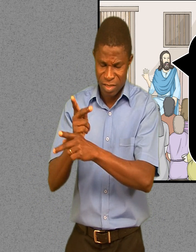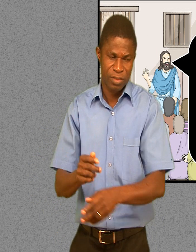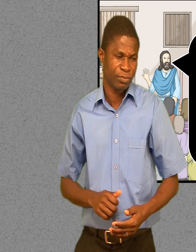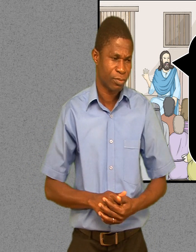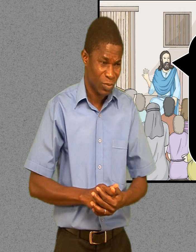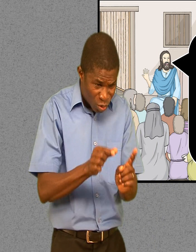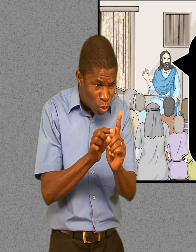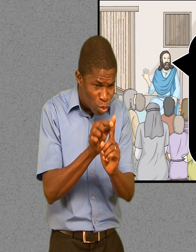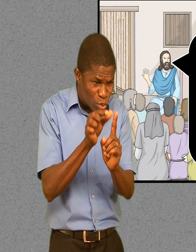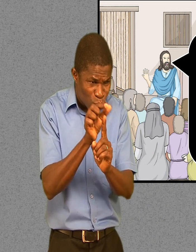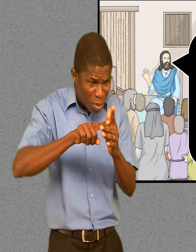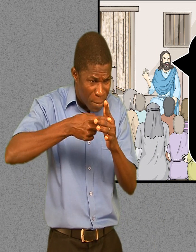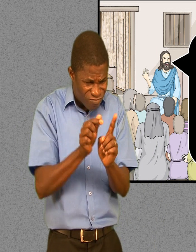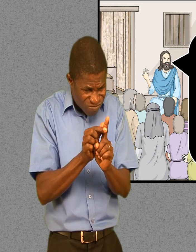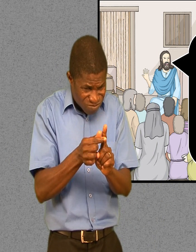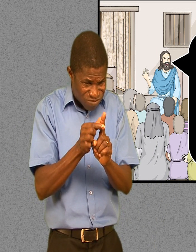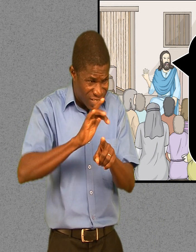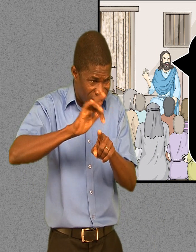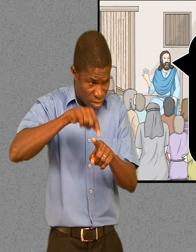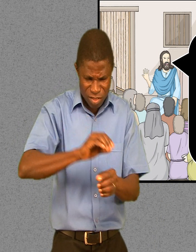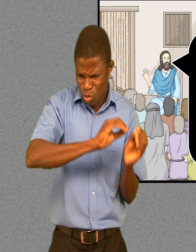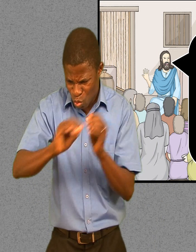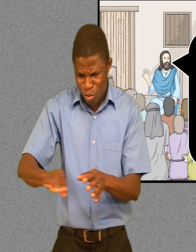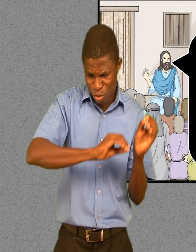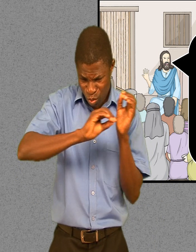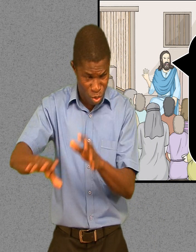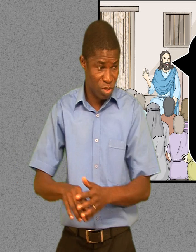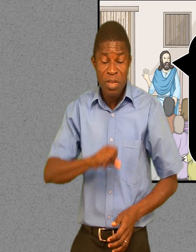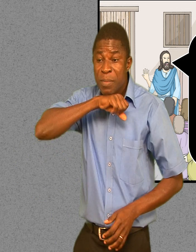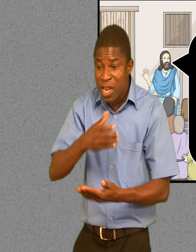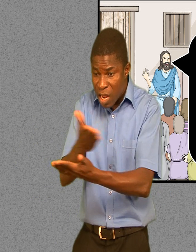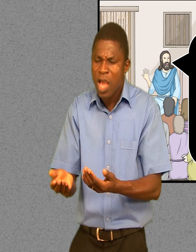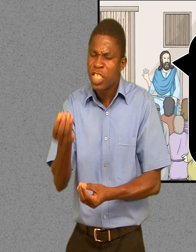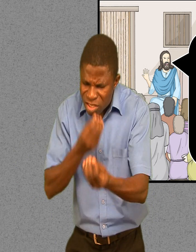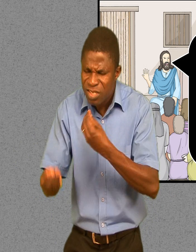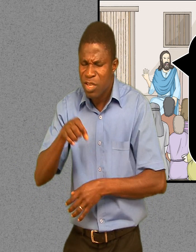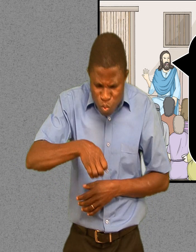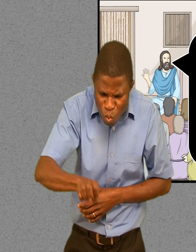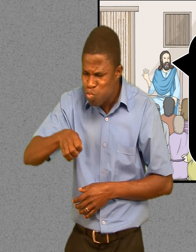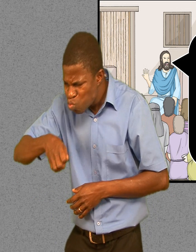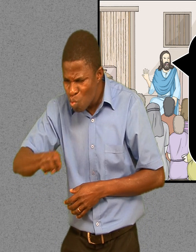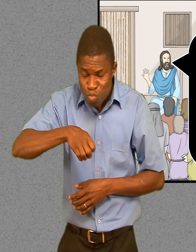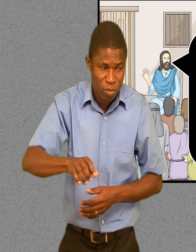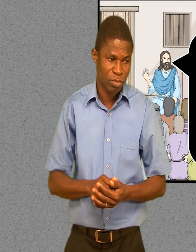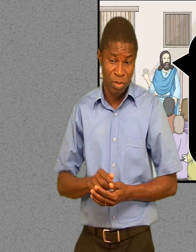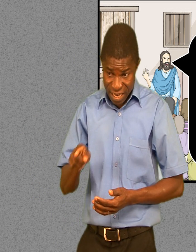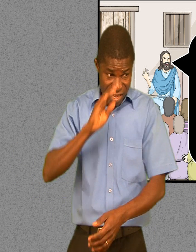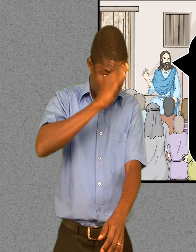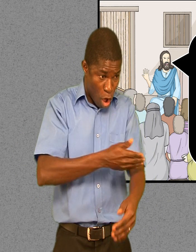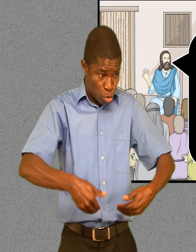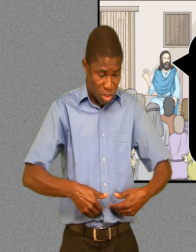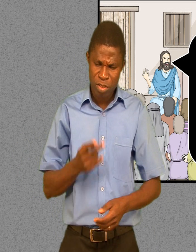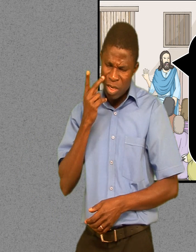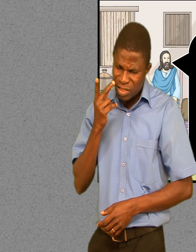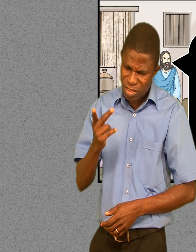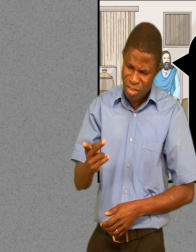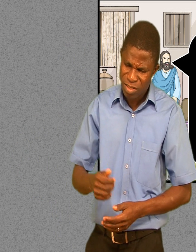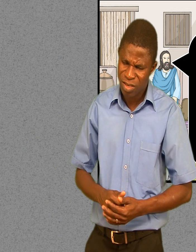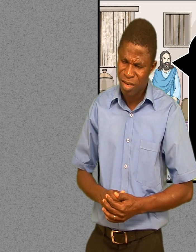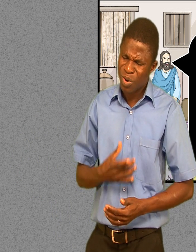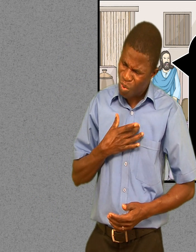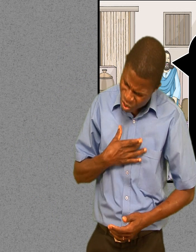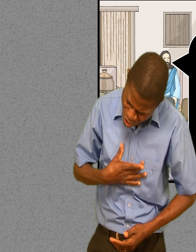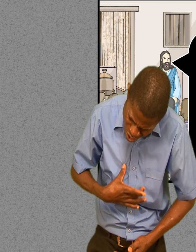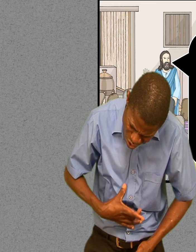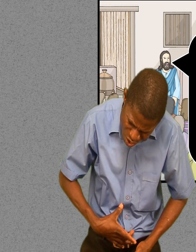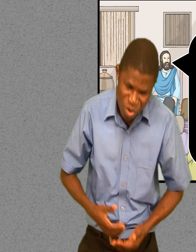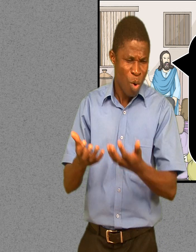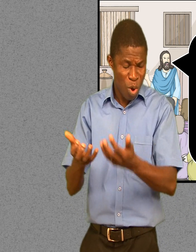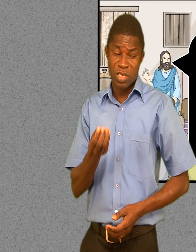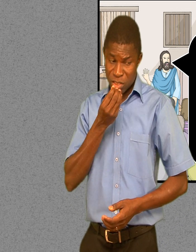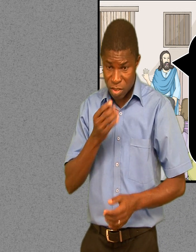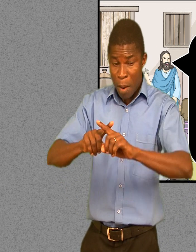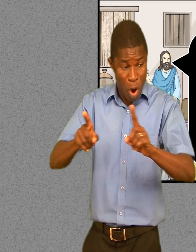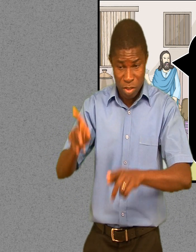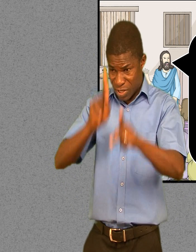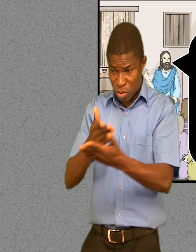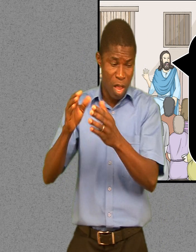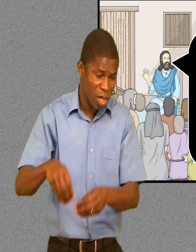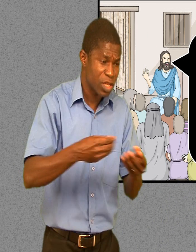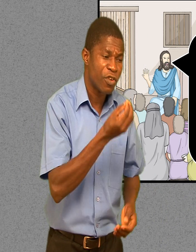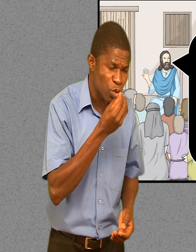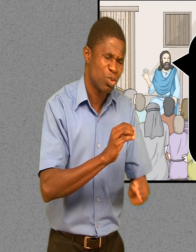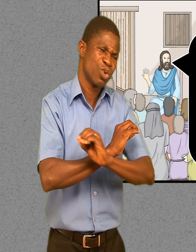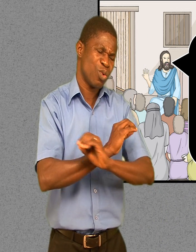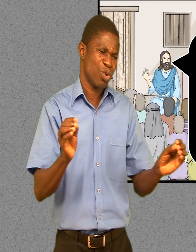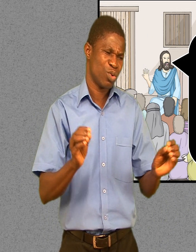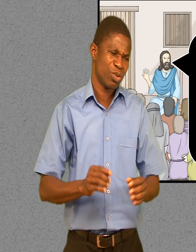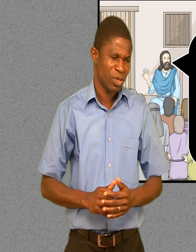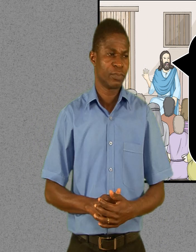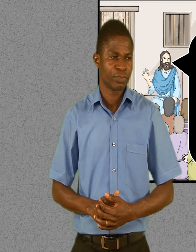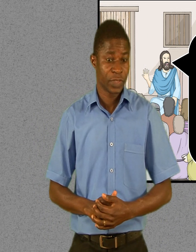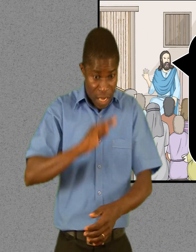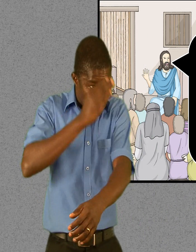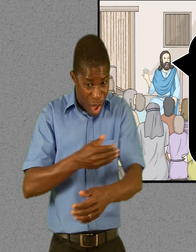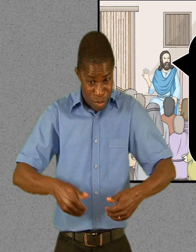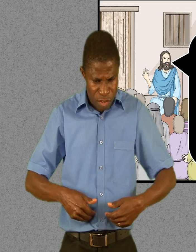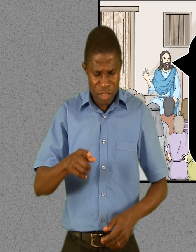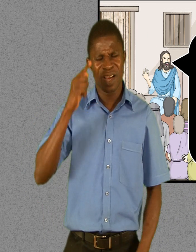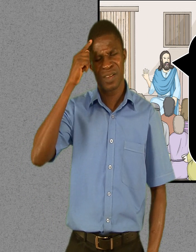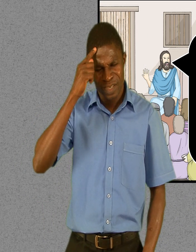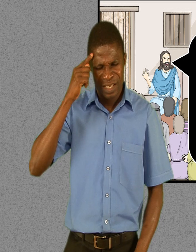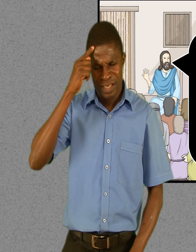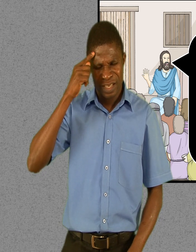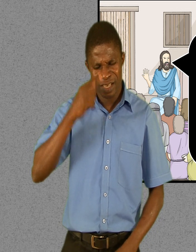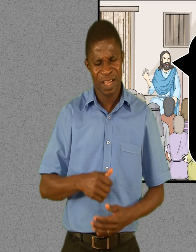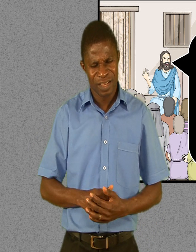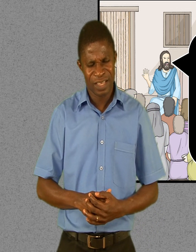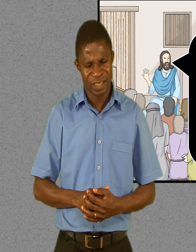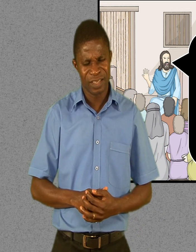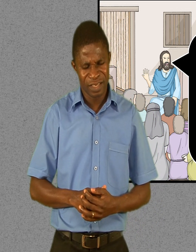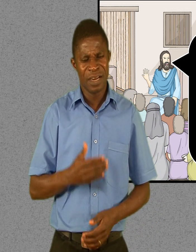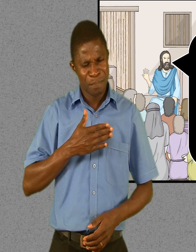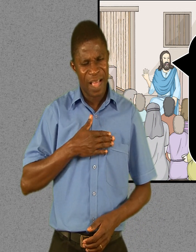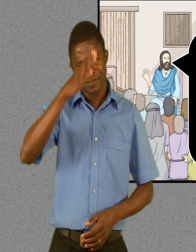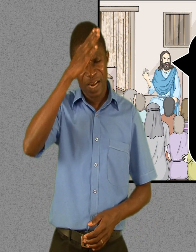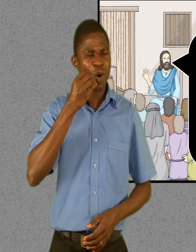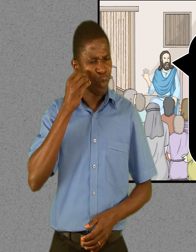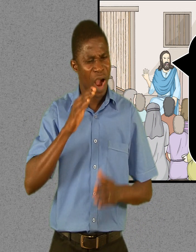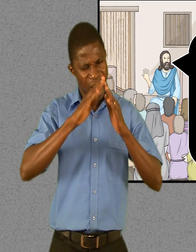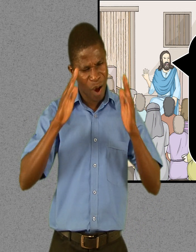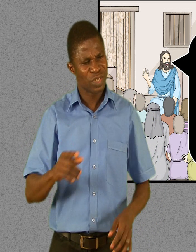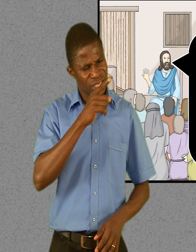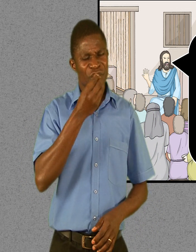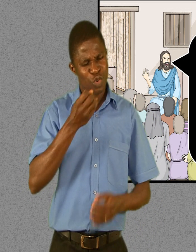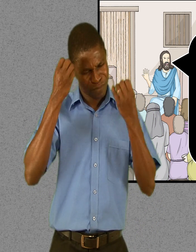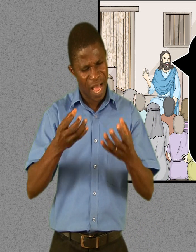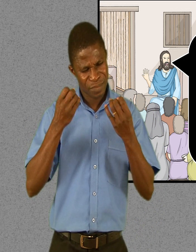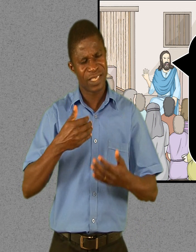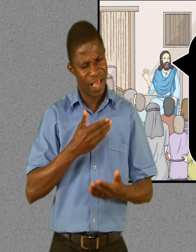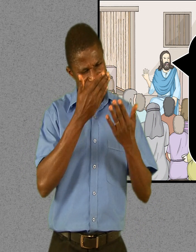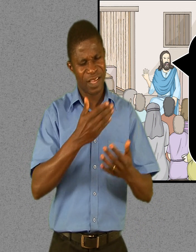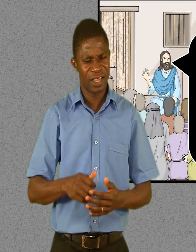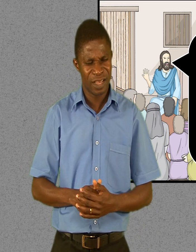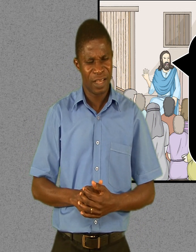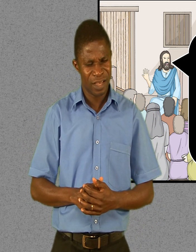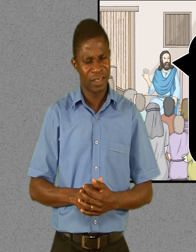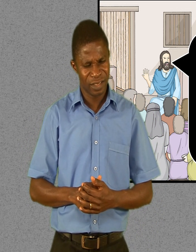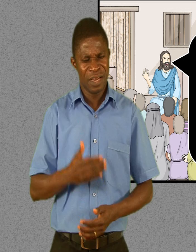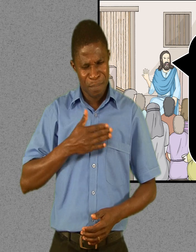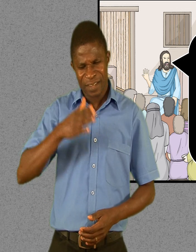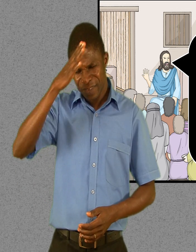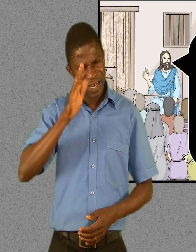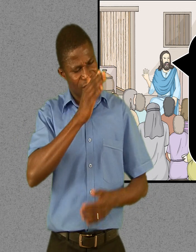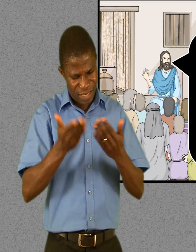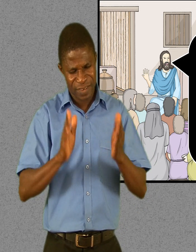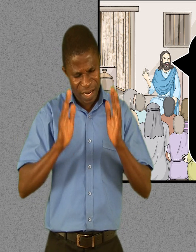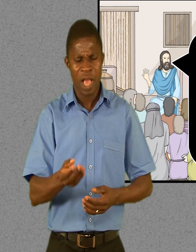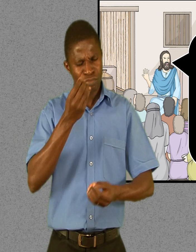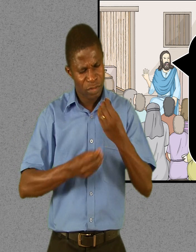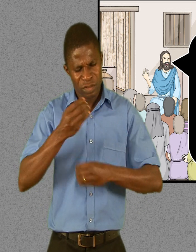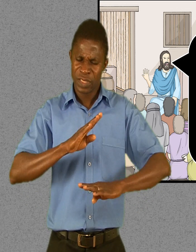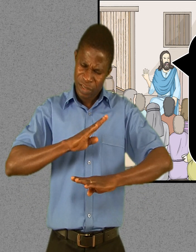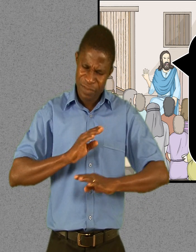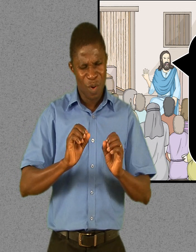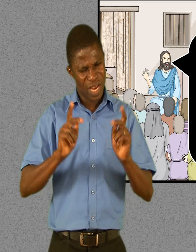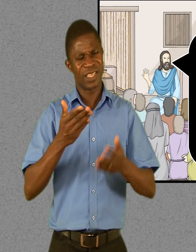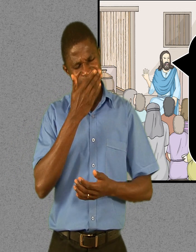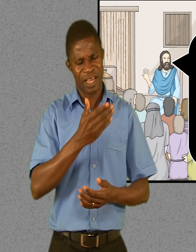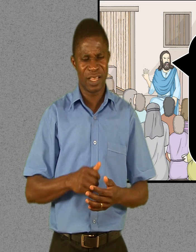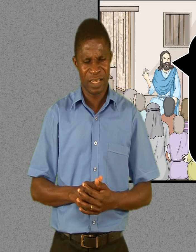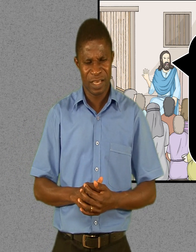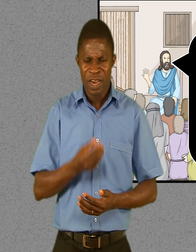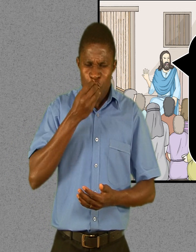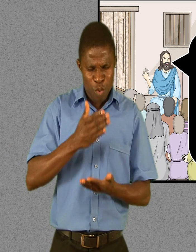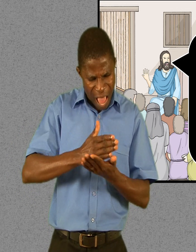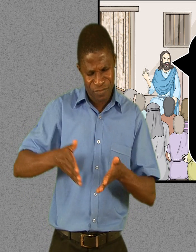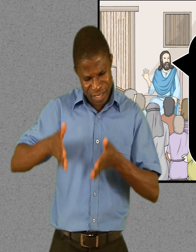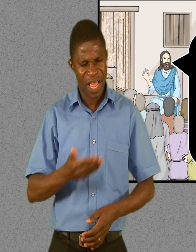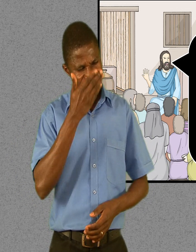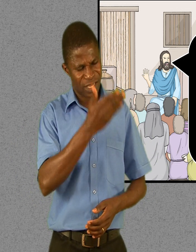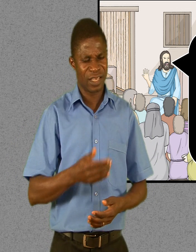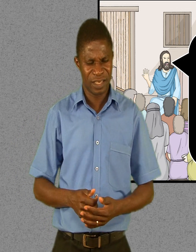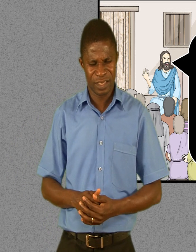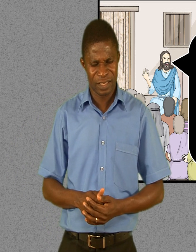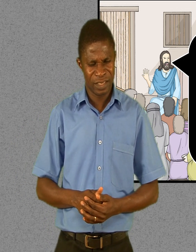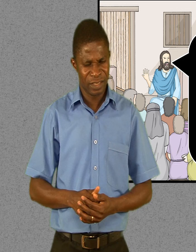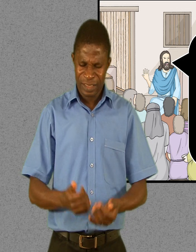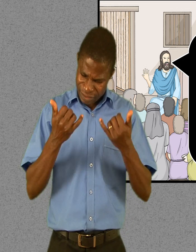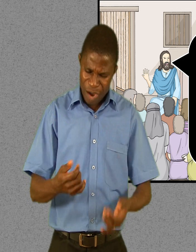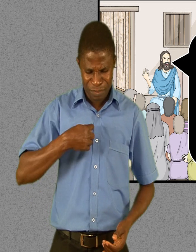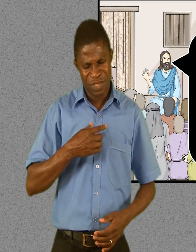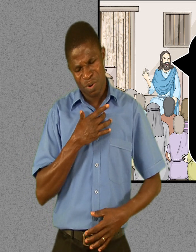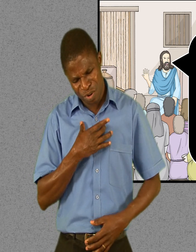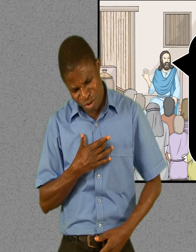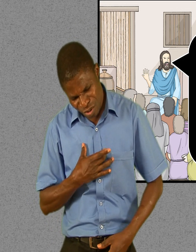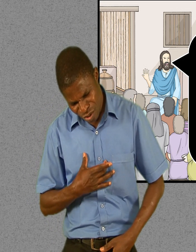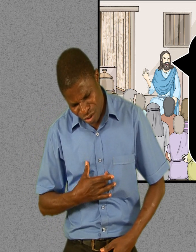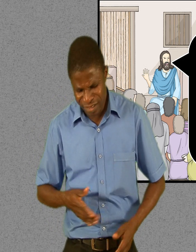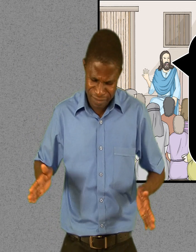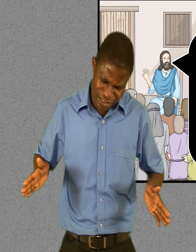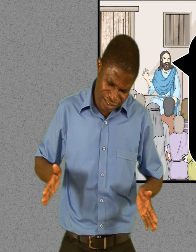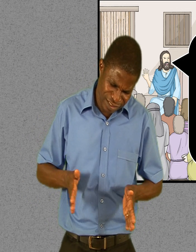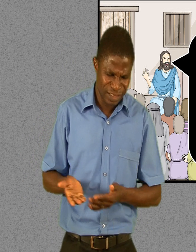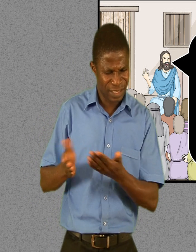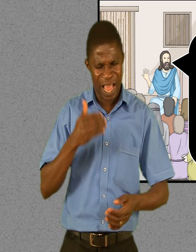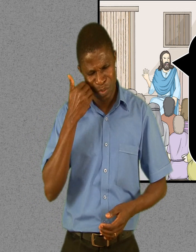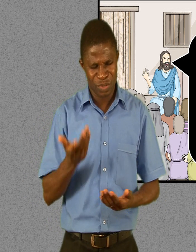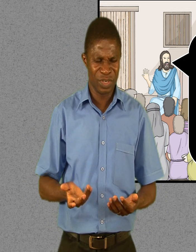He longed to fill his belly with the pods the pigs were eating, but no one would give him a thing. Finally he came to his senses and said, ‘How many of my father’s hired servants have plenty of food? But here I am, starving to death!